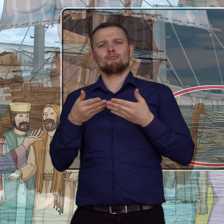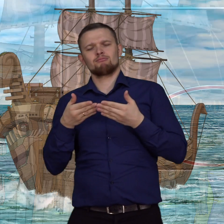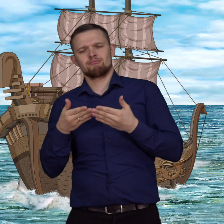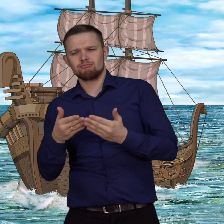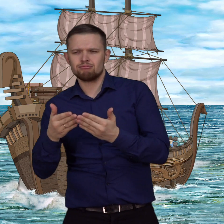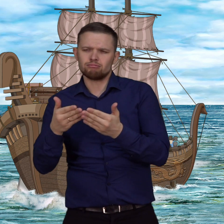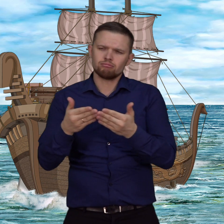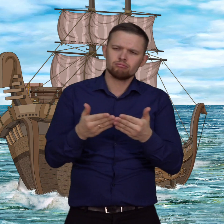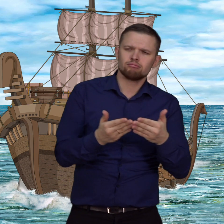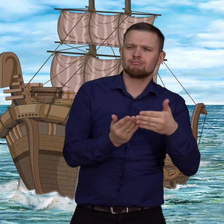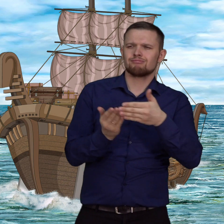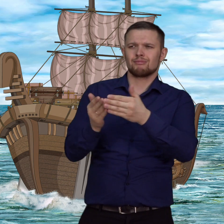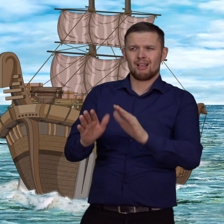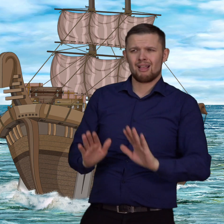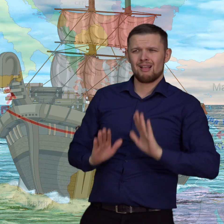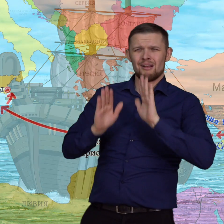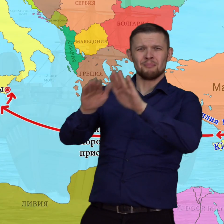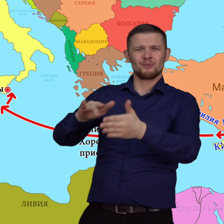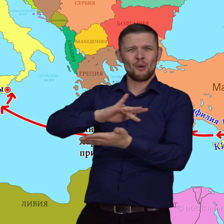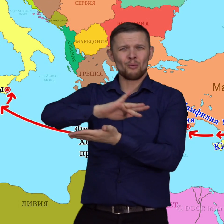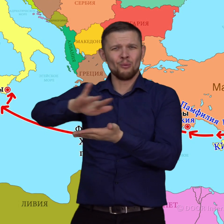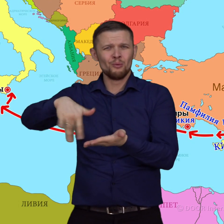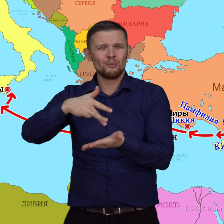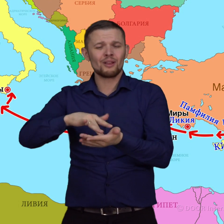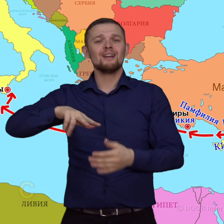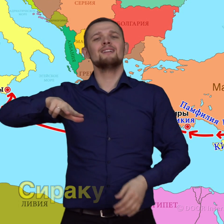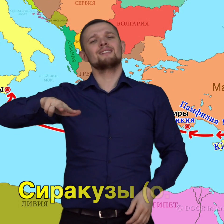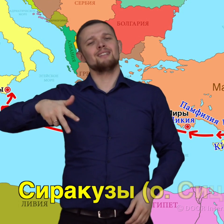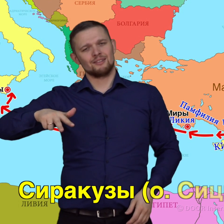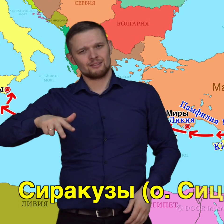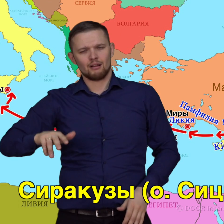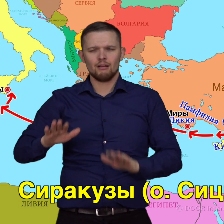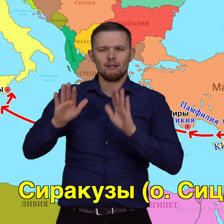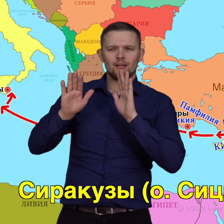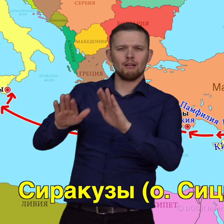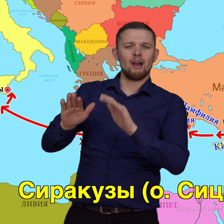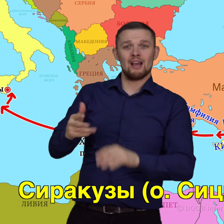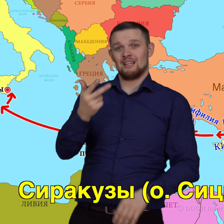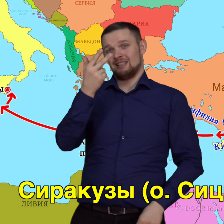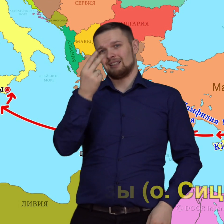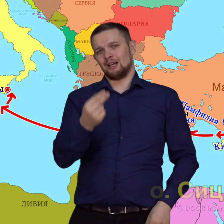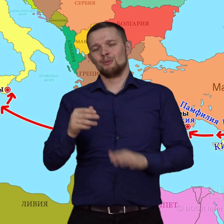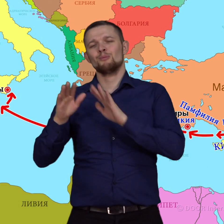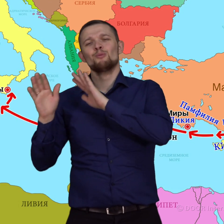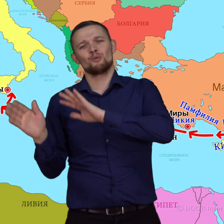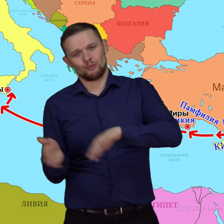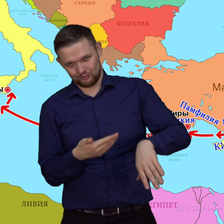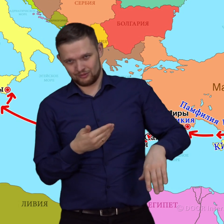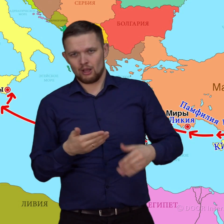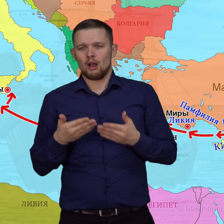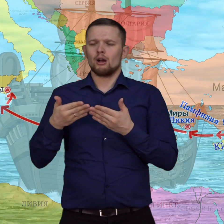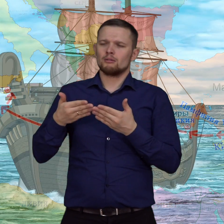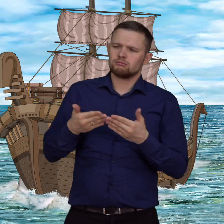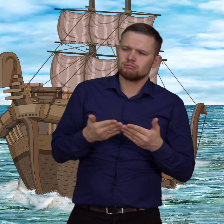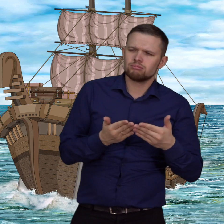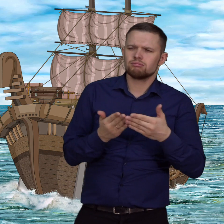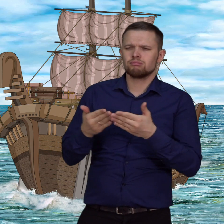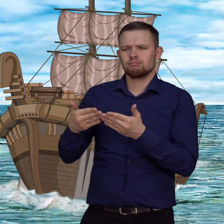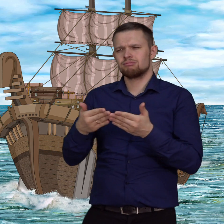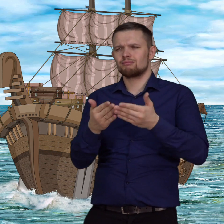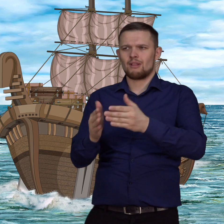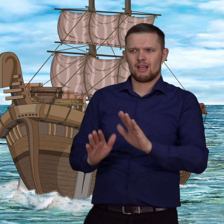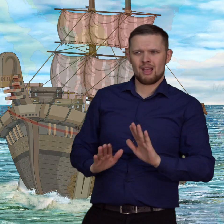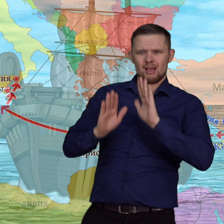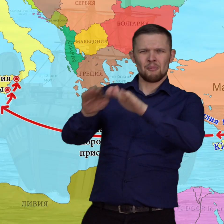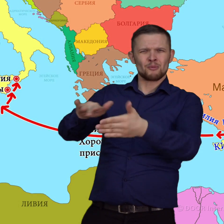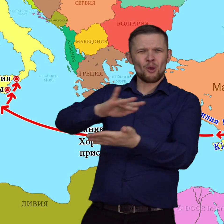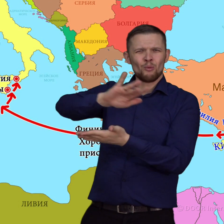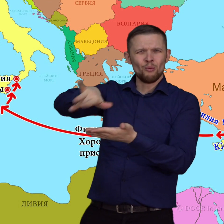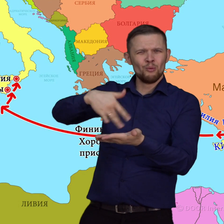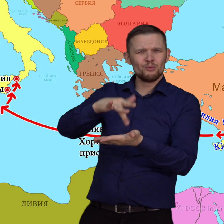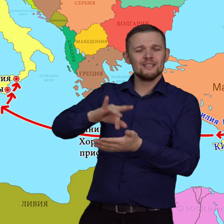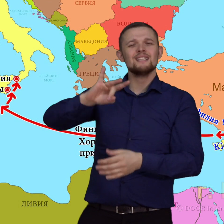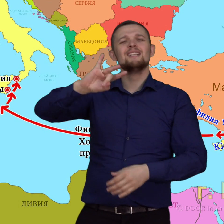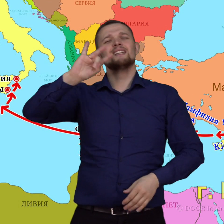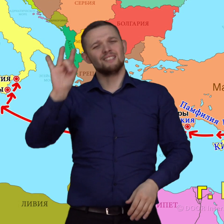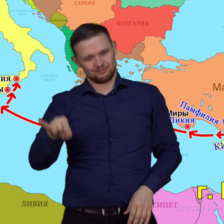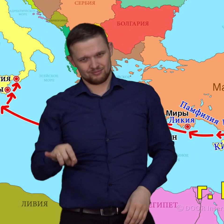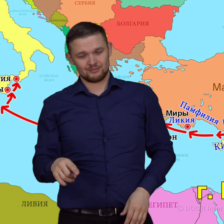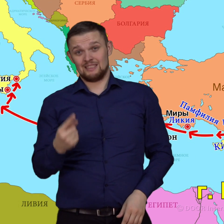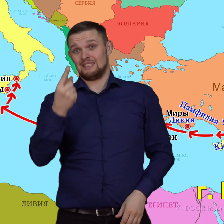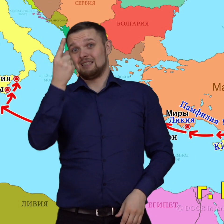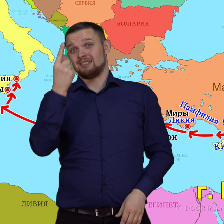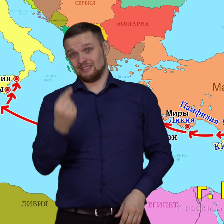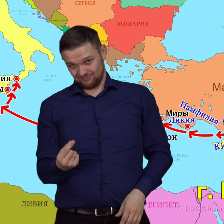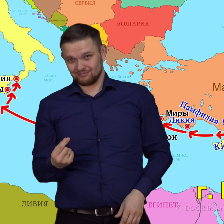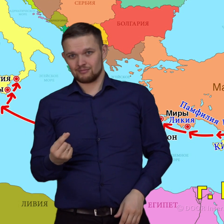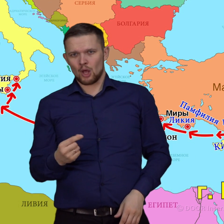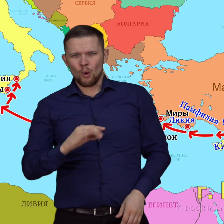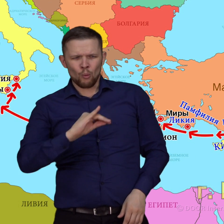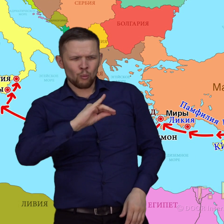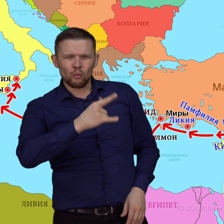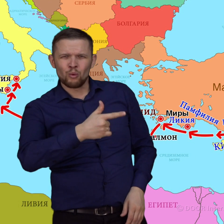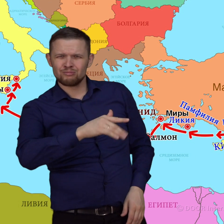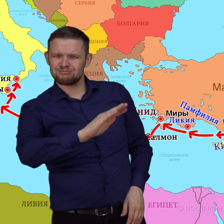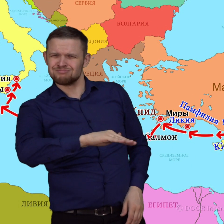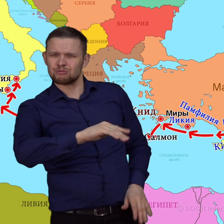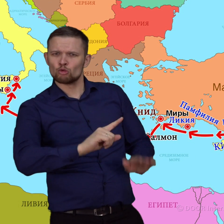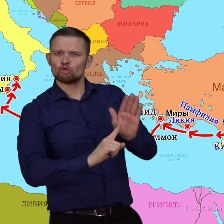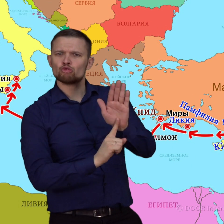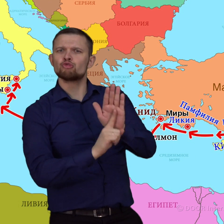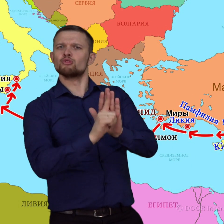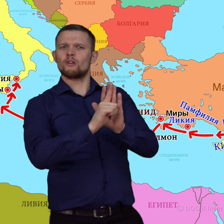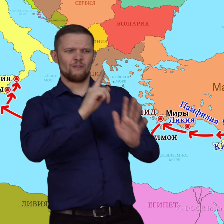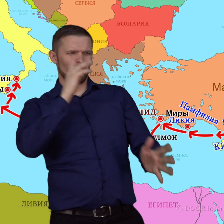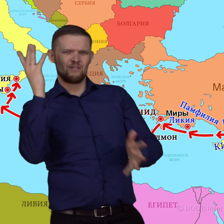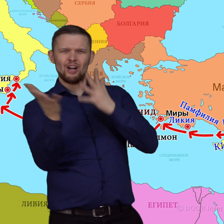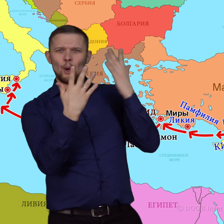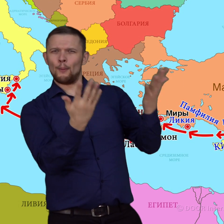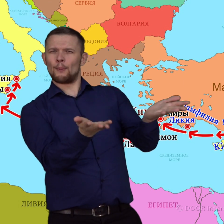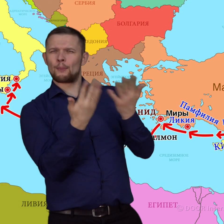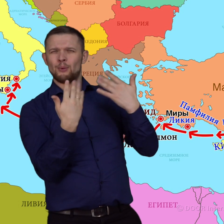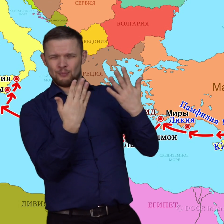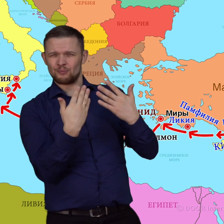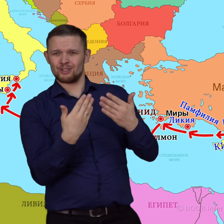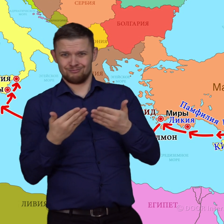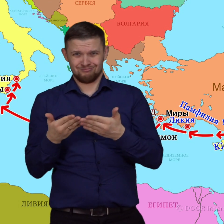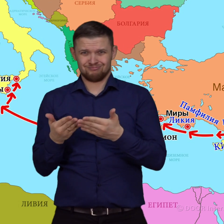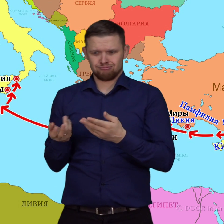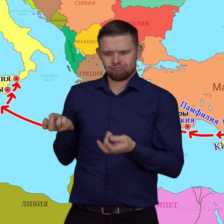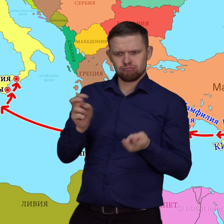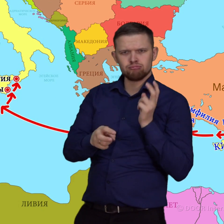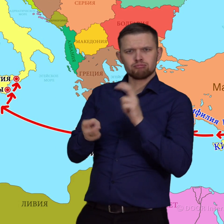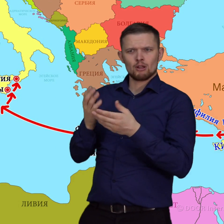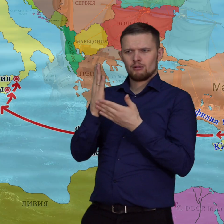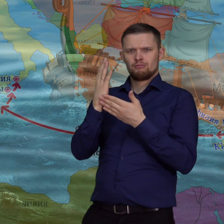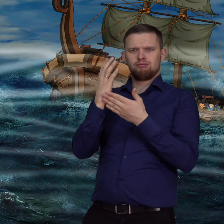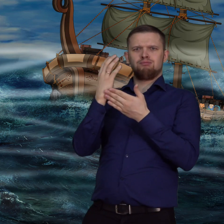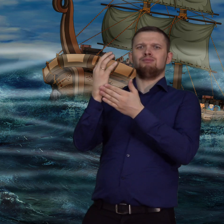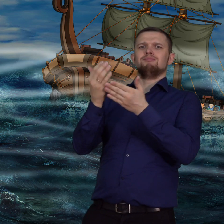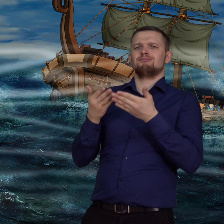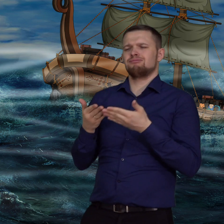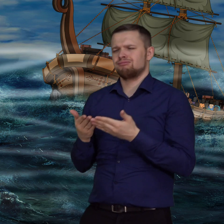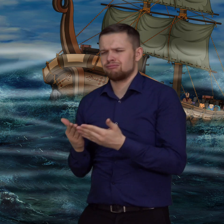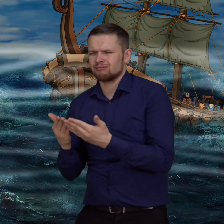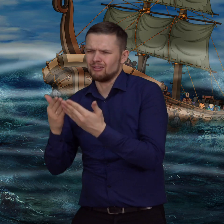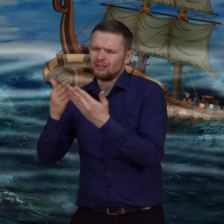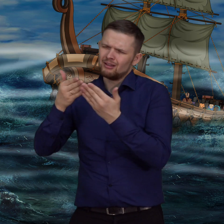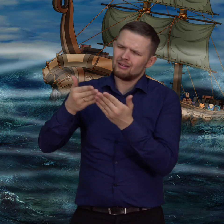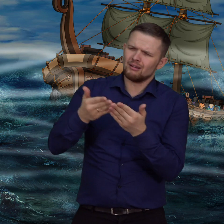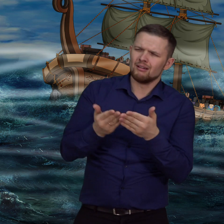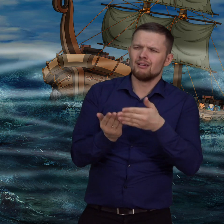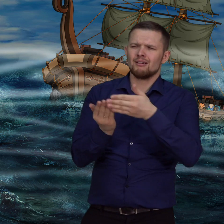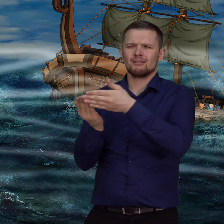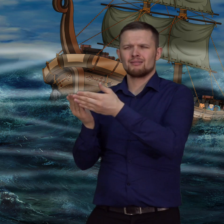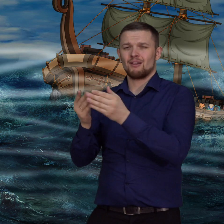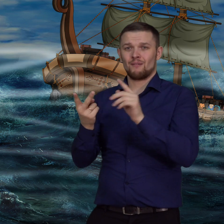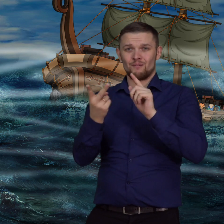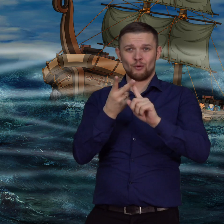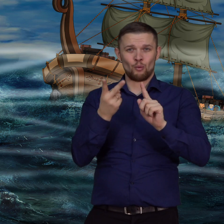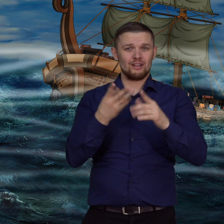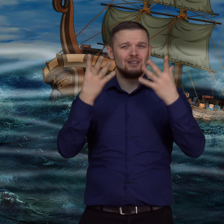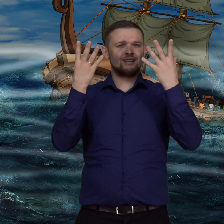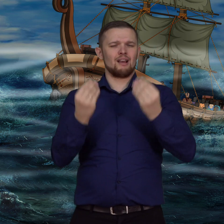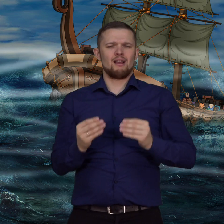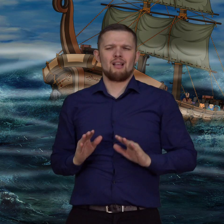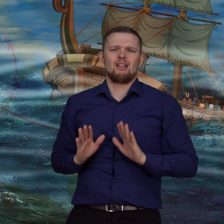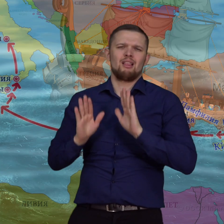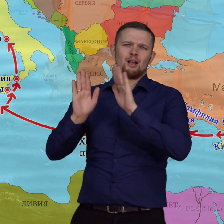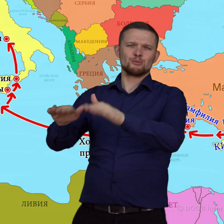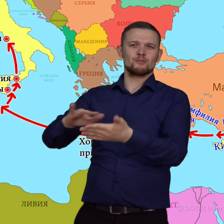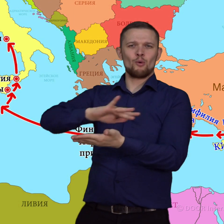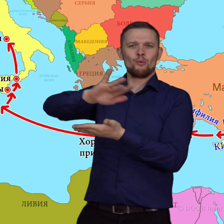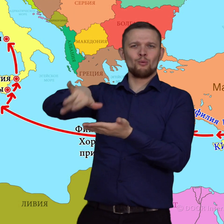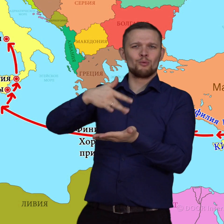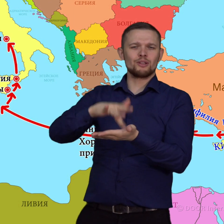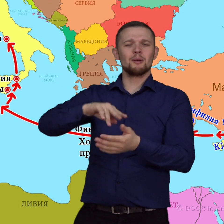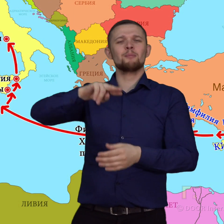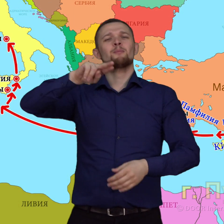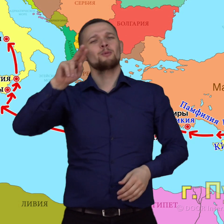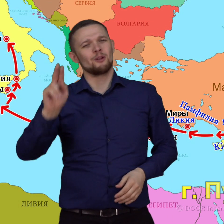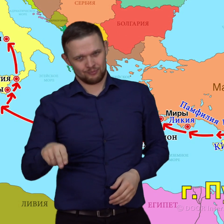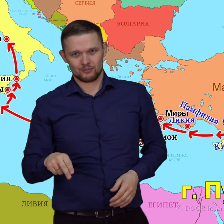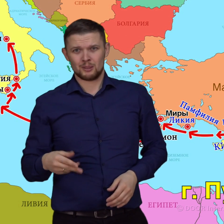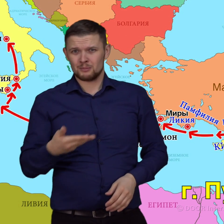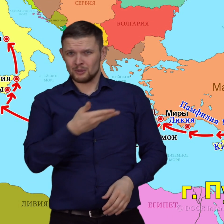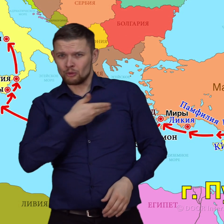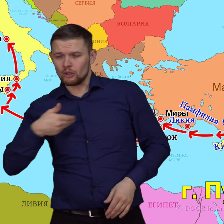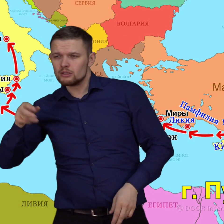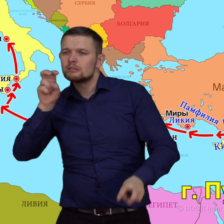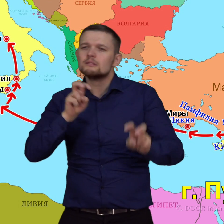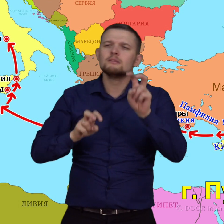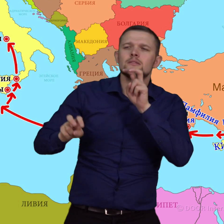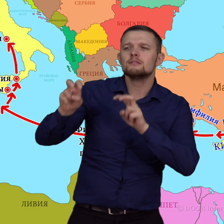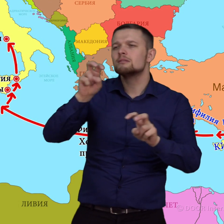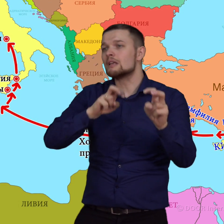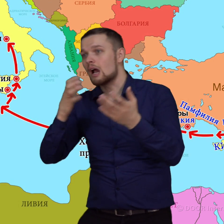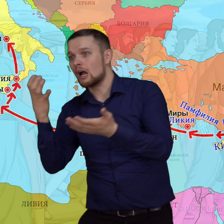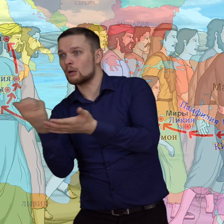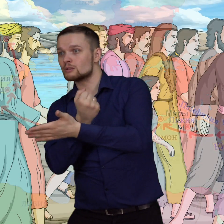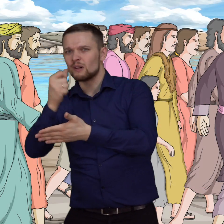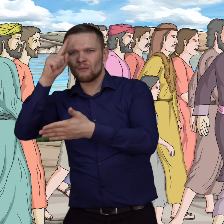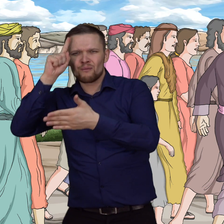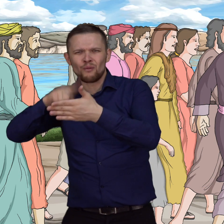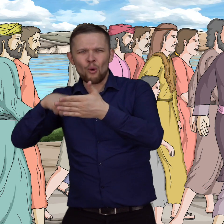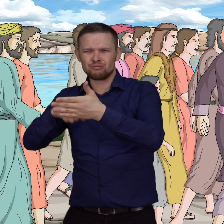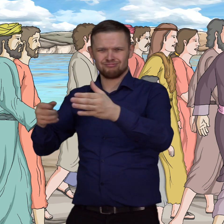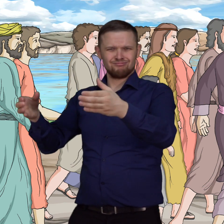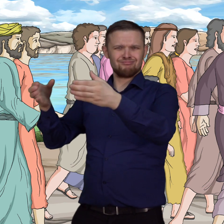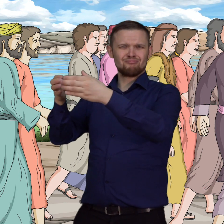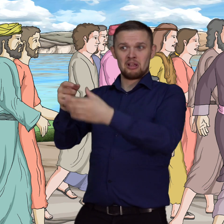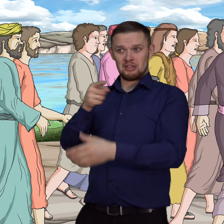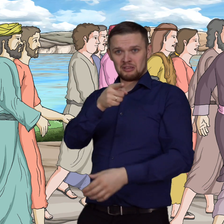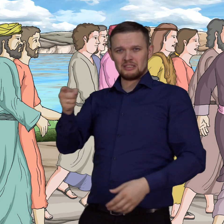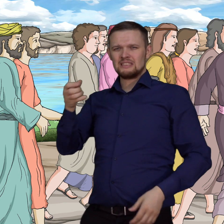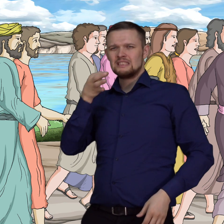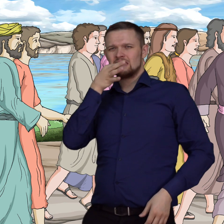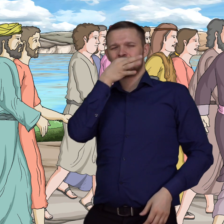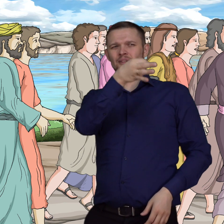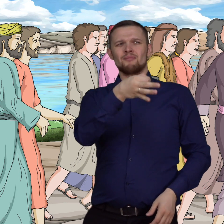Putting in at Syracuse, we stayed there three days. From there we weighed anchor and came to Rhegium. After one day, a south wind came up, and on the second day we arrived at Puteoli.